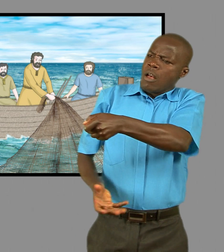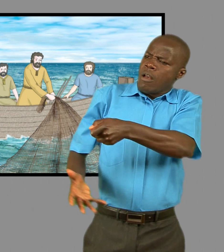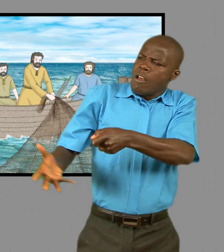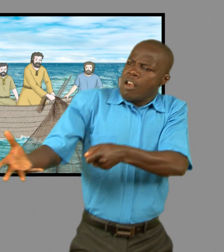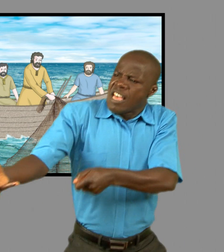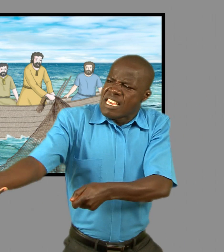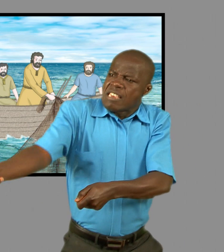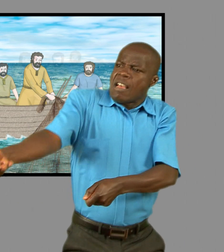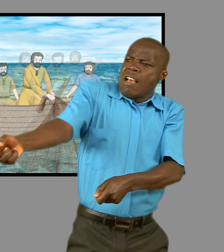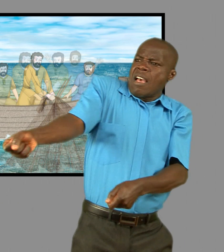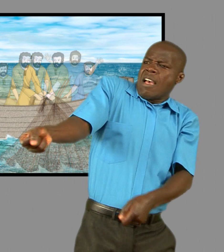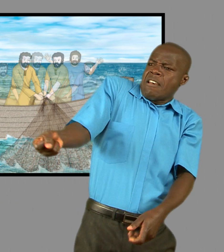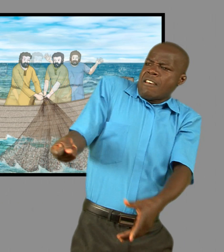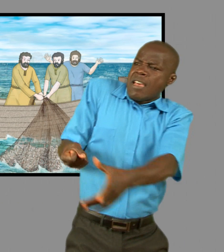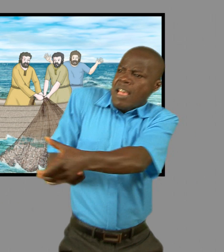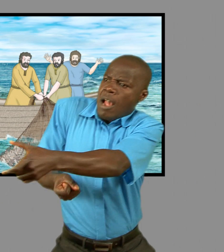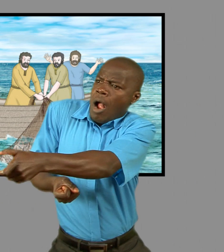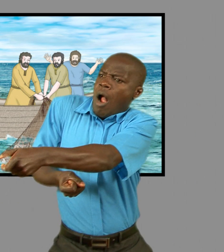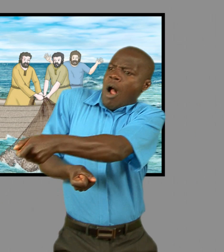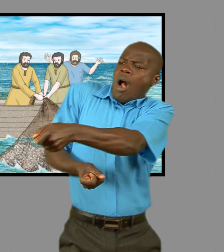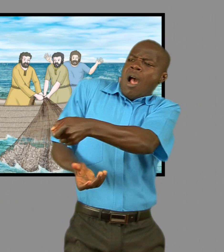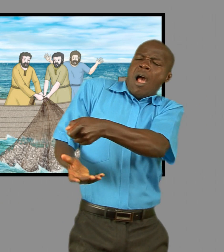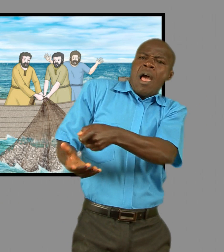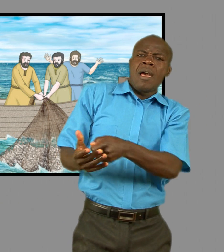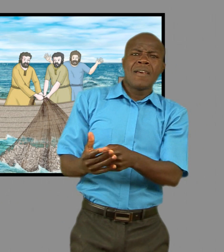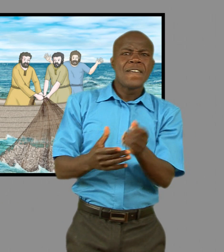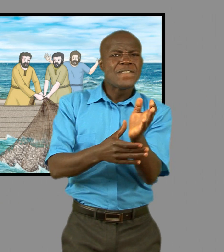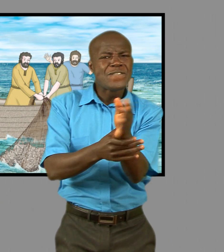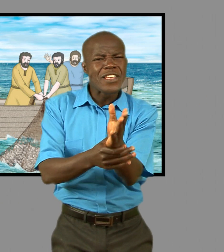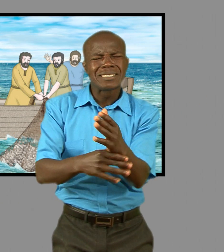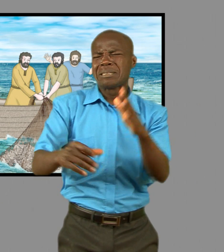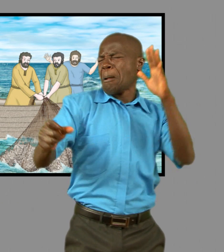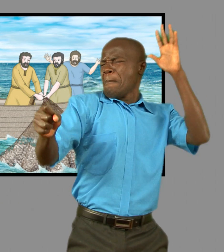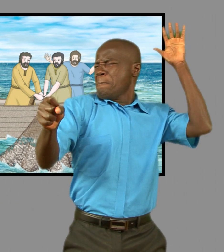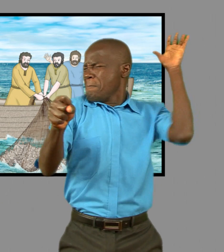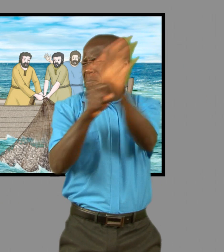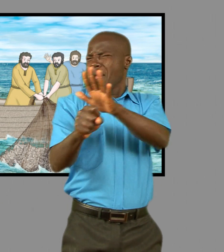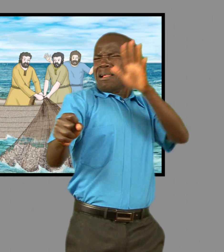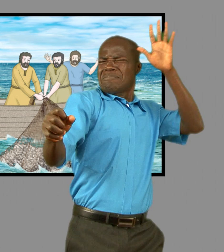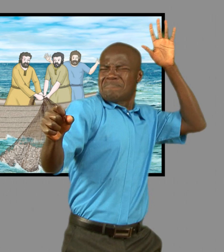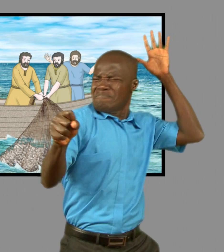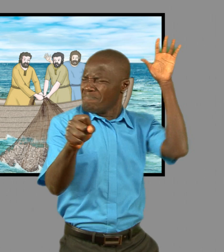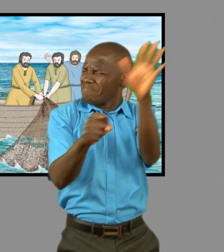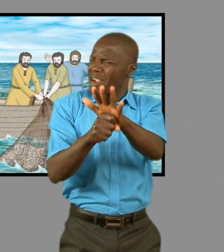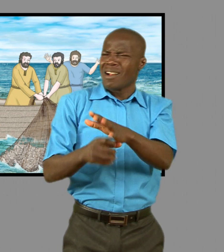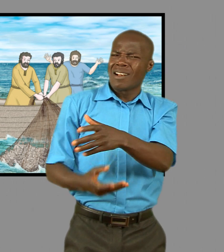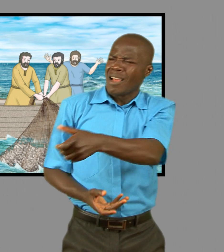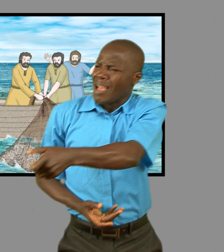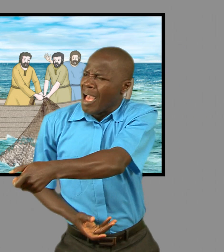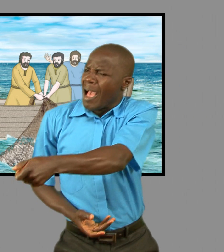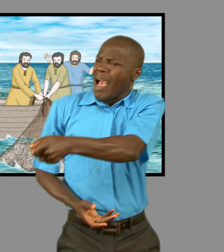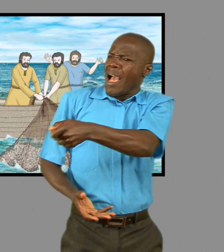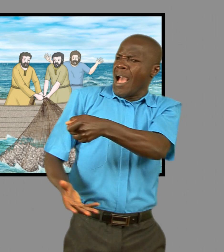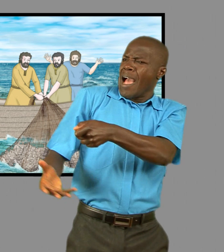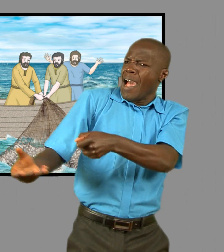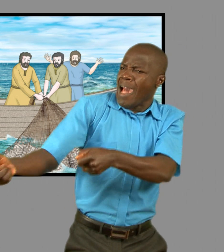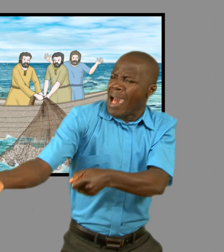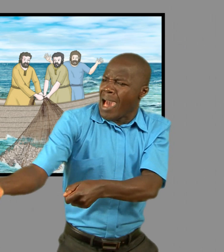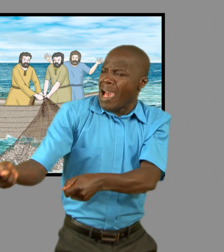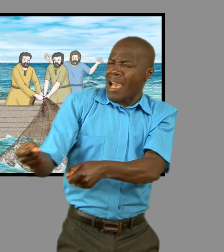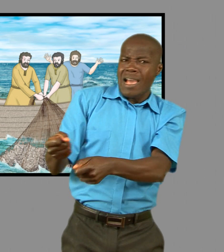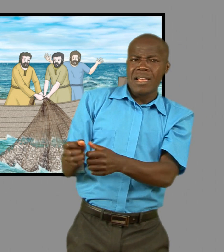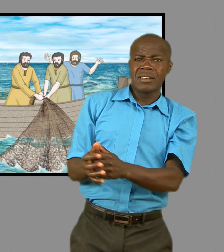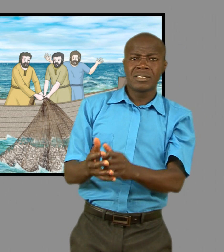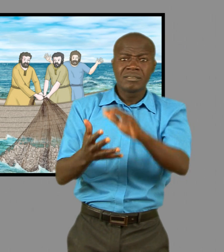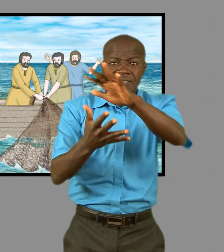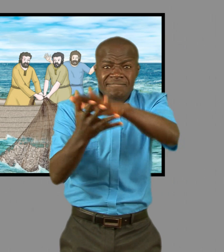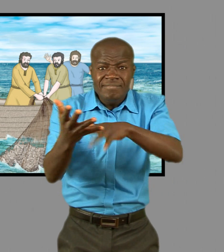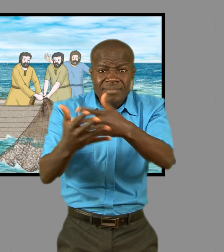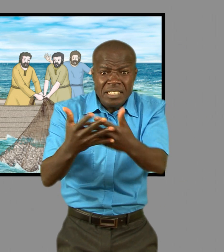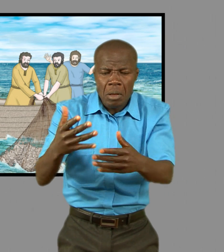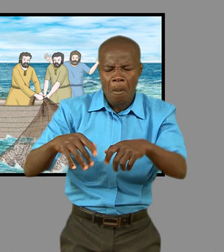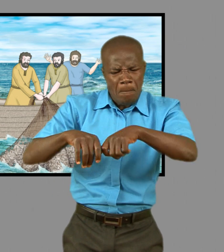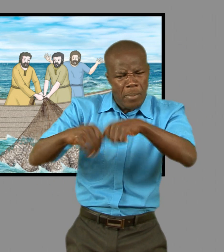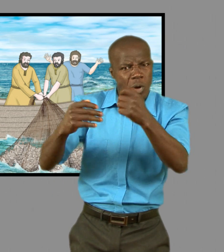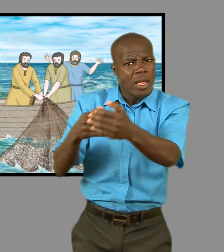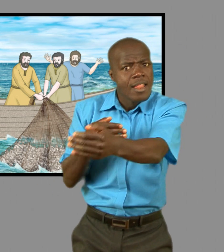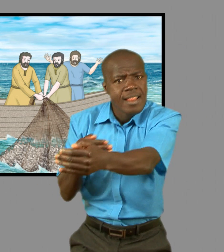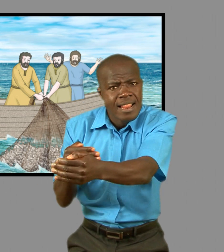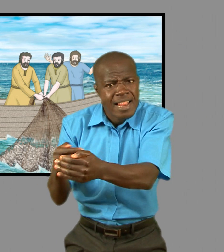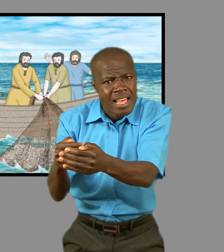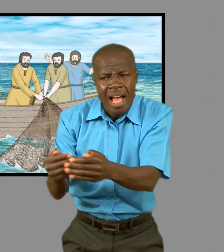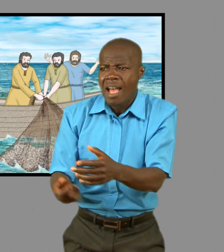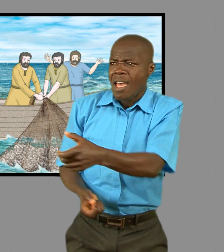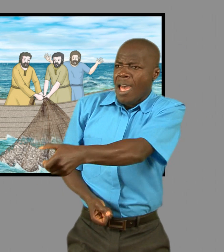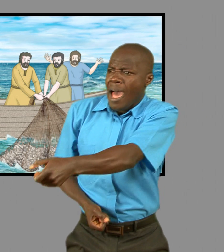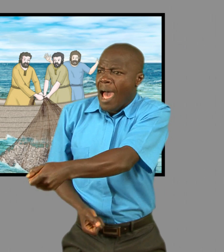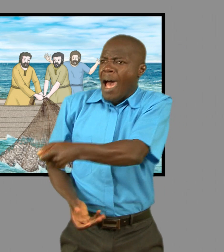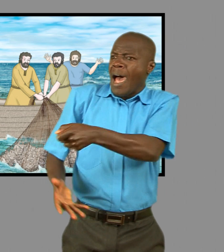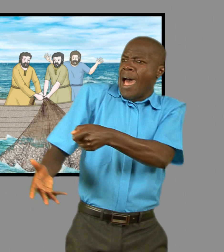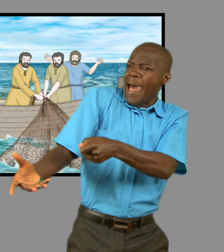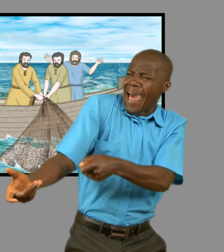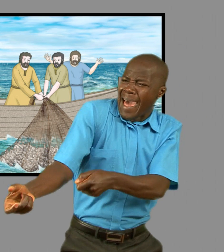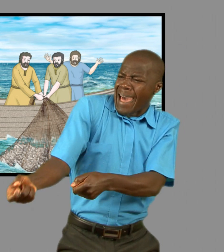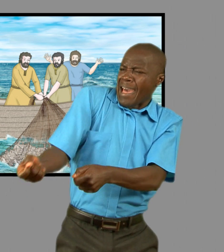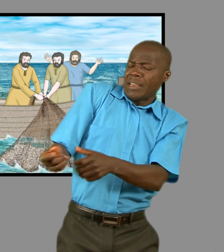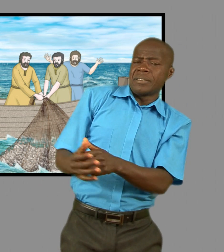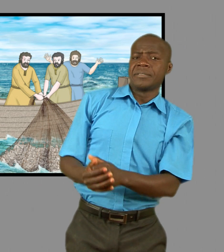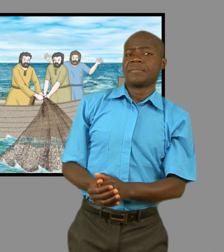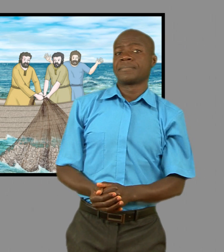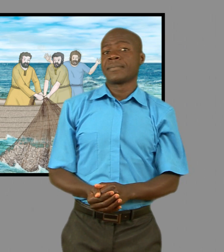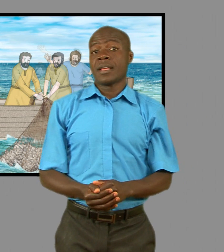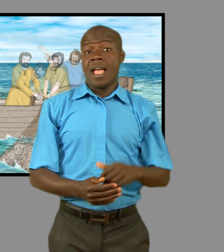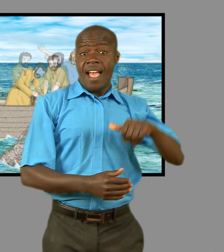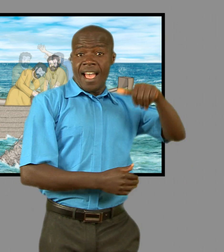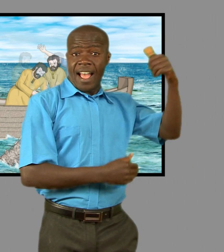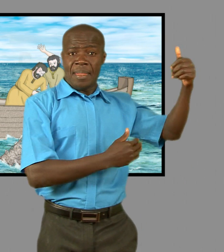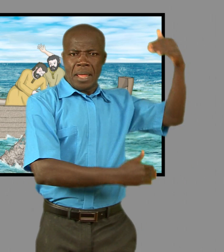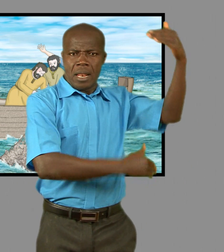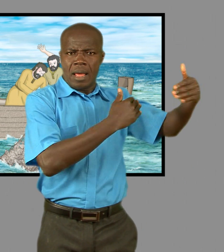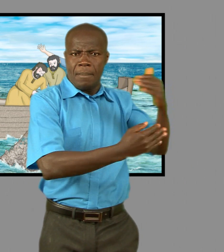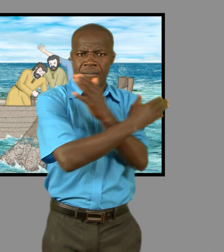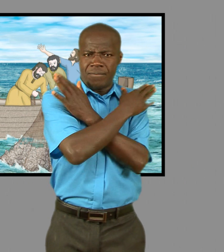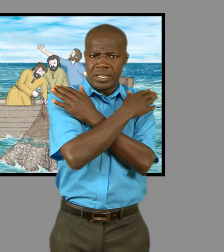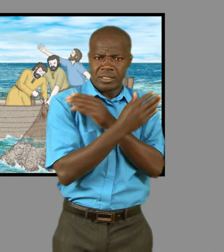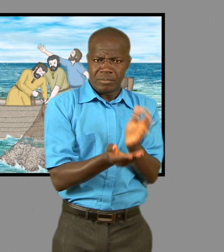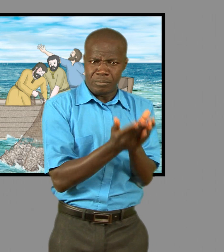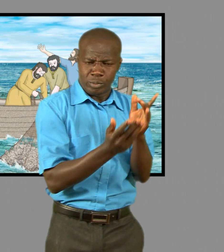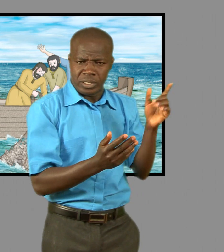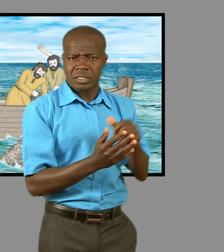When they had done so, they caught such a large number of fish that their nets began to tear.